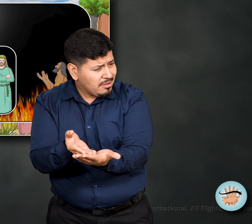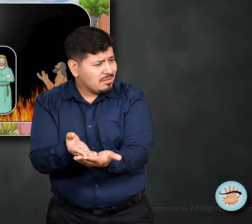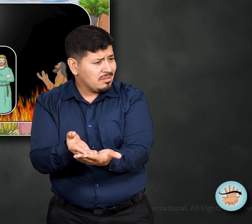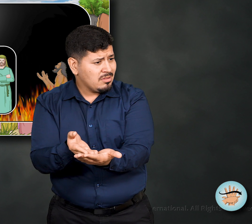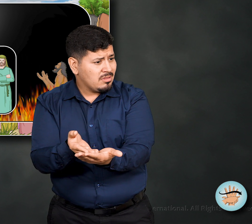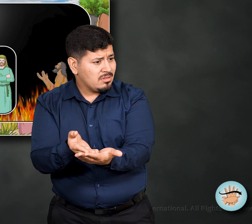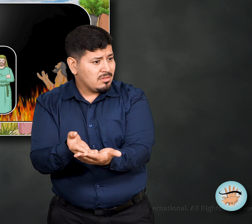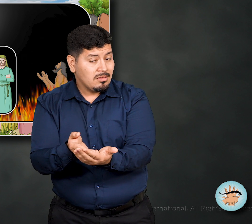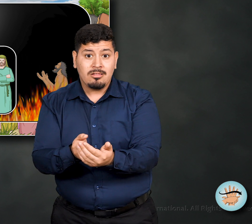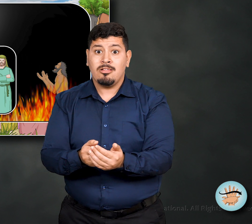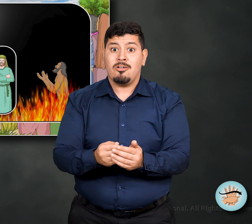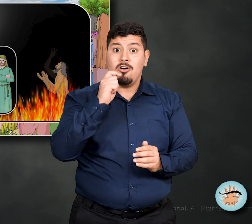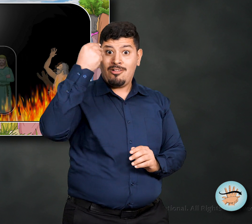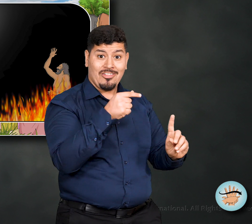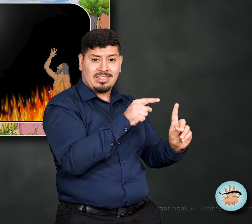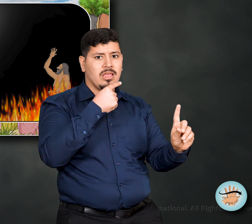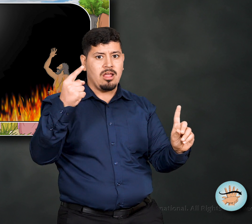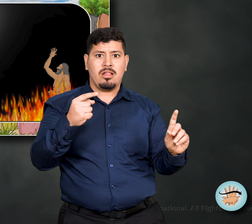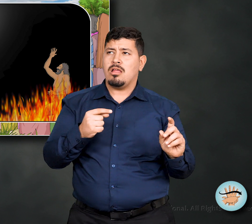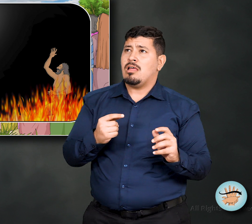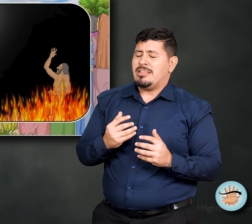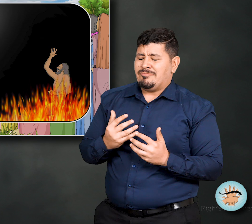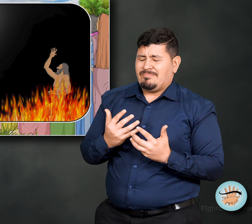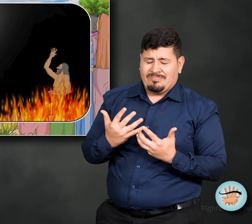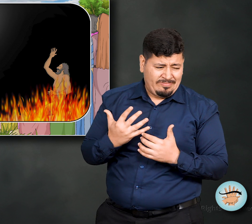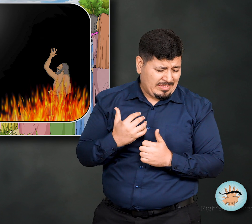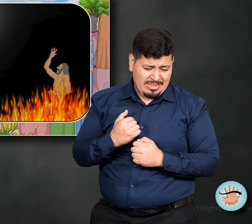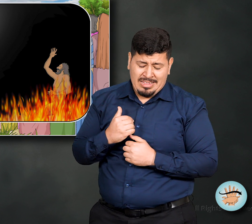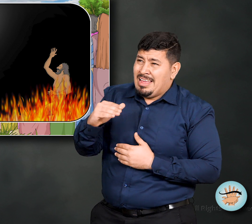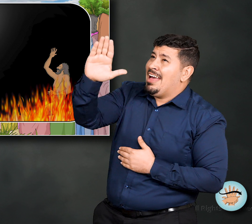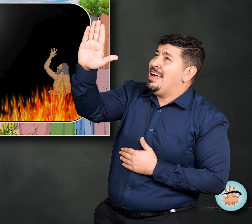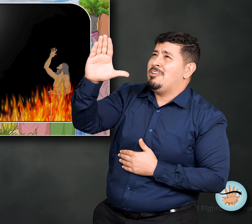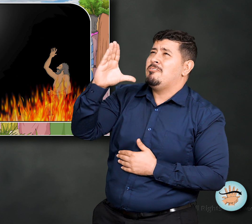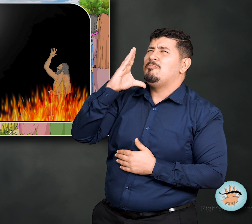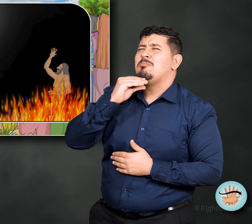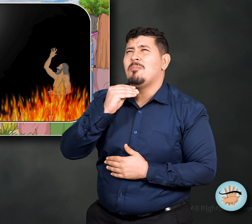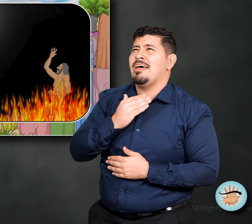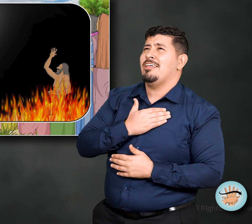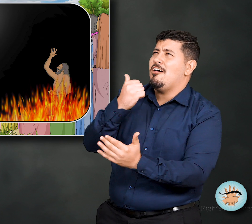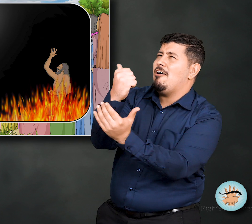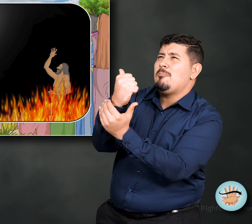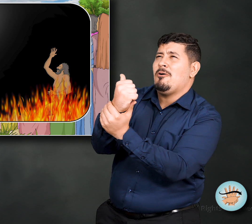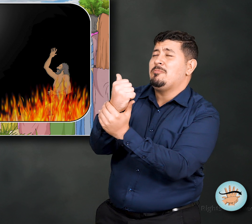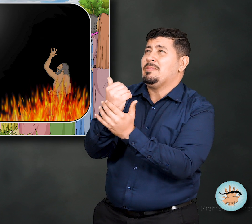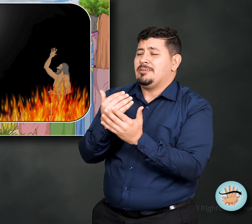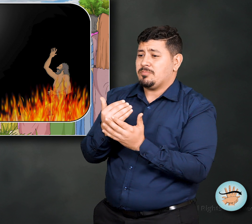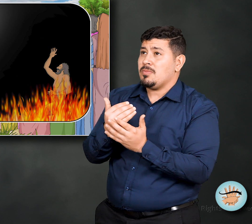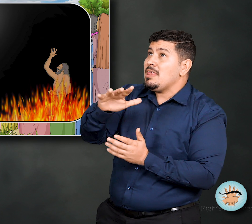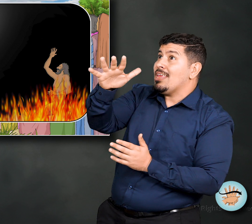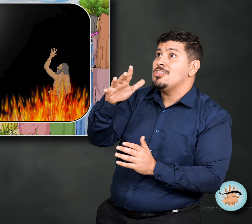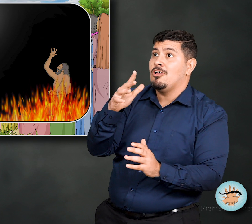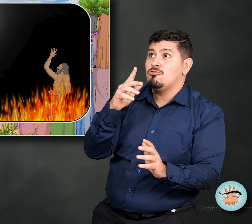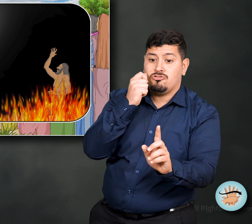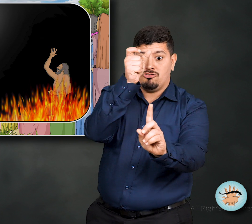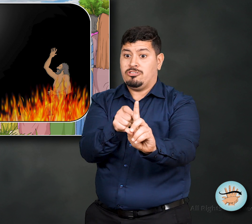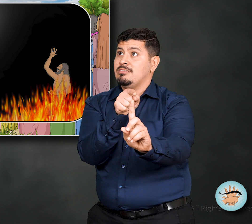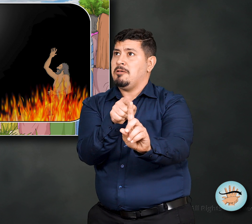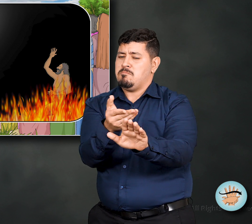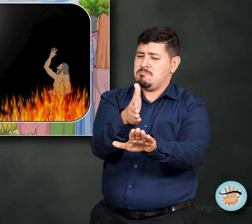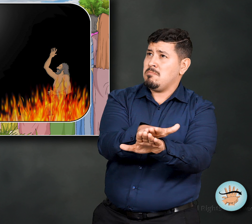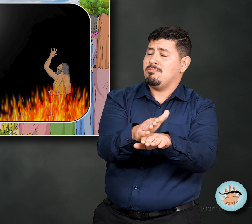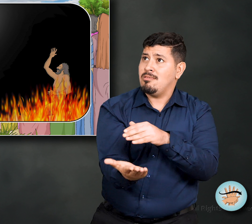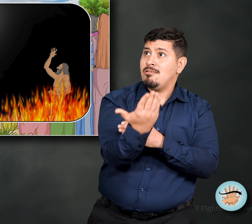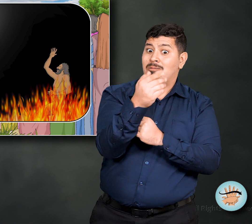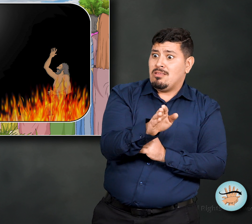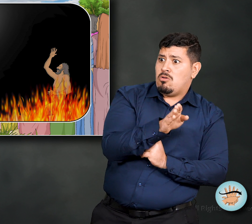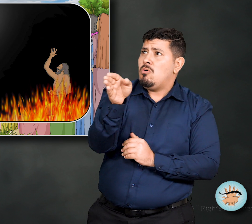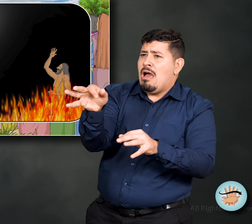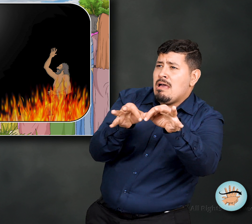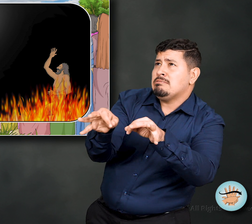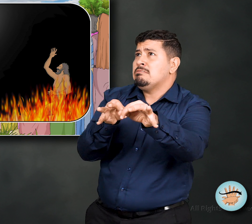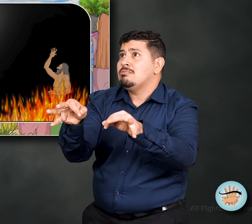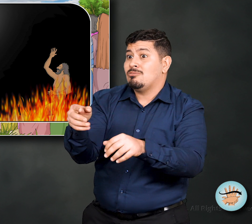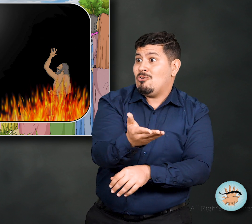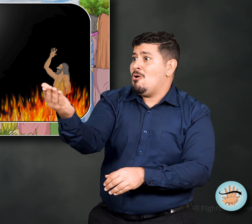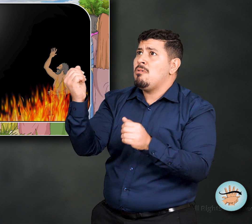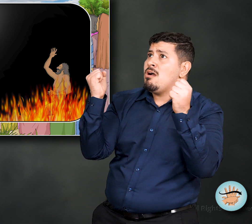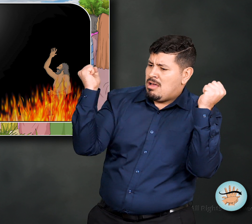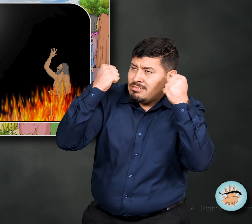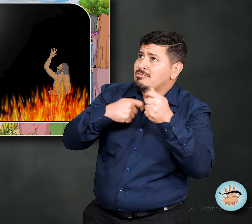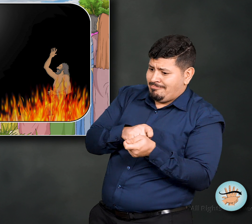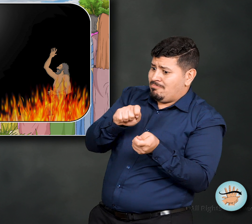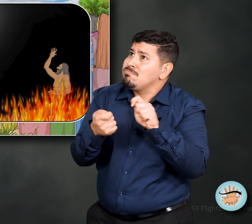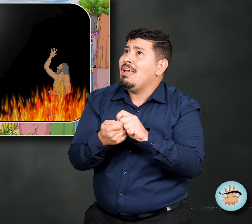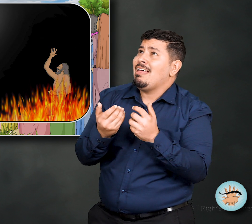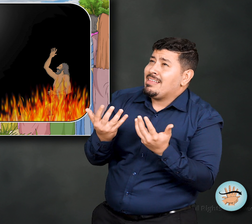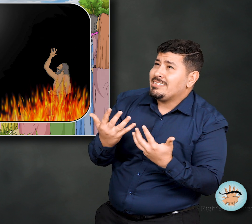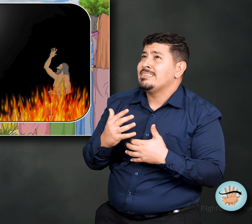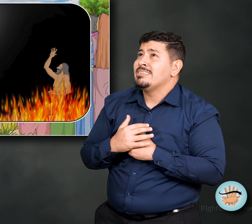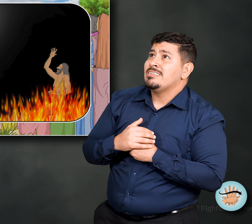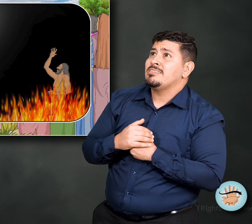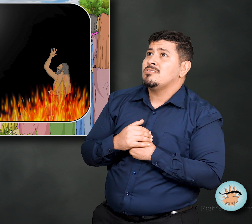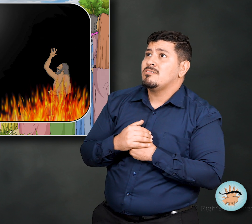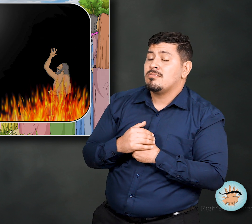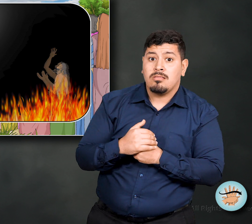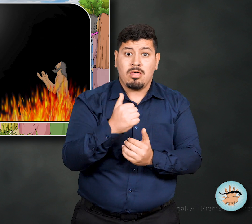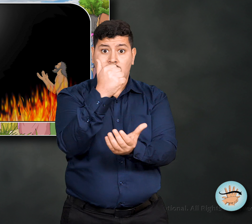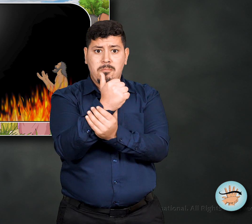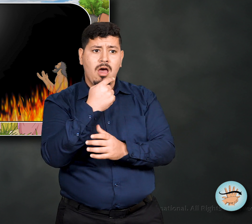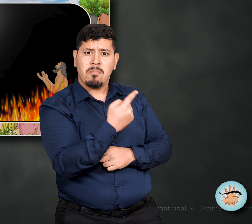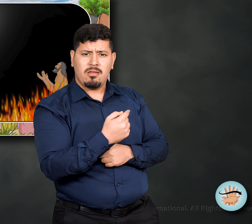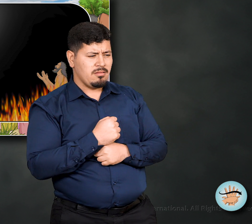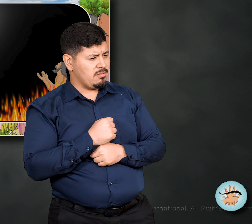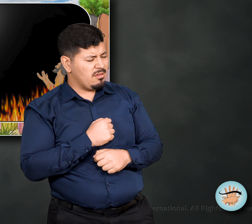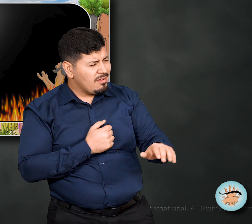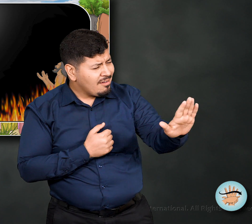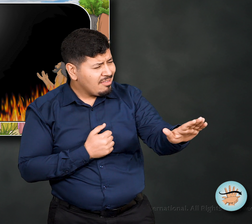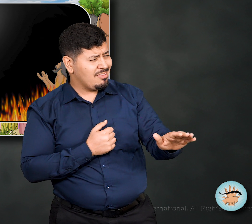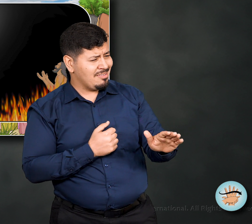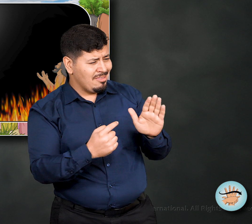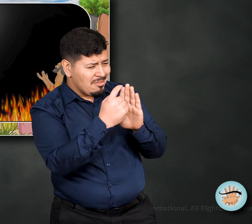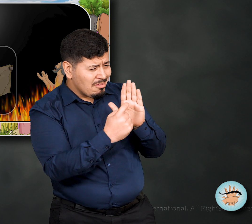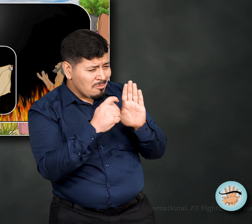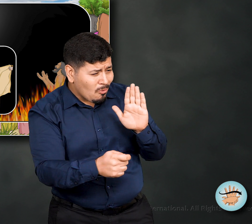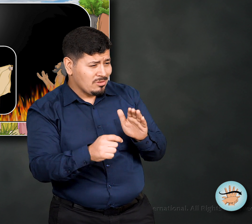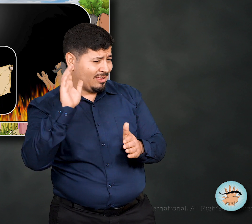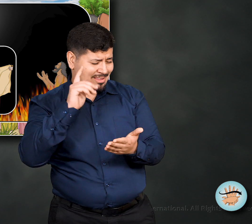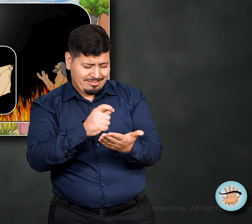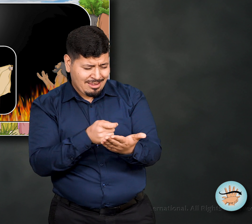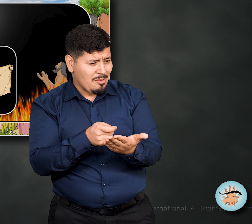‘No, father Abraham,’ he said, ‘but if someone is sent to them from the dead, they will repent.’